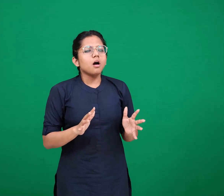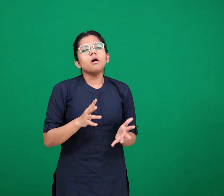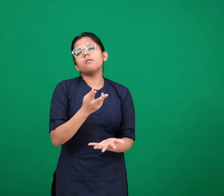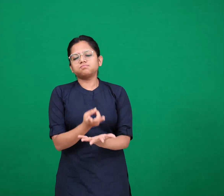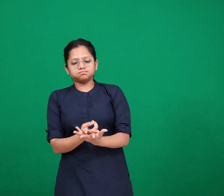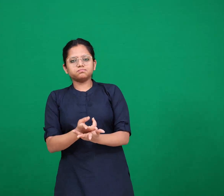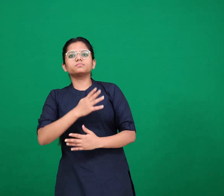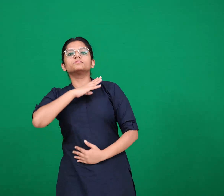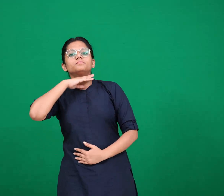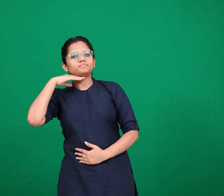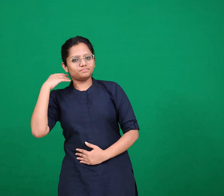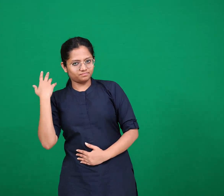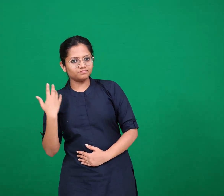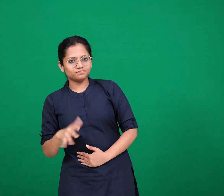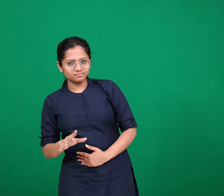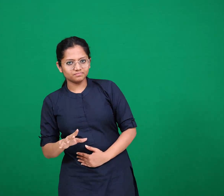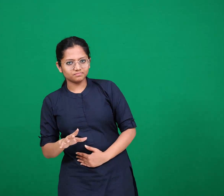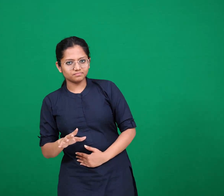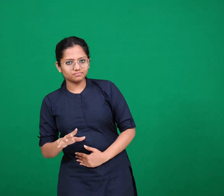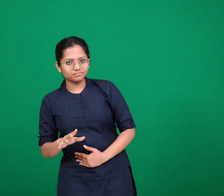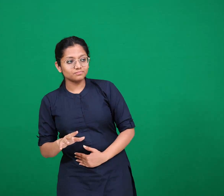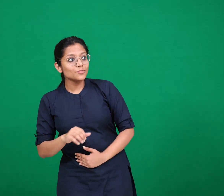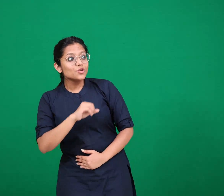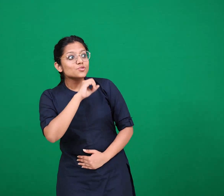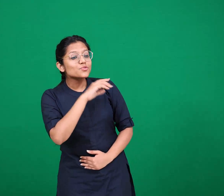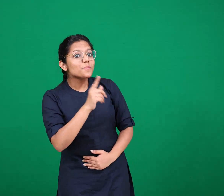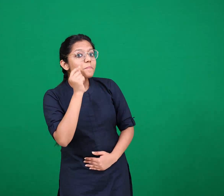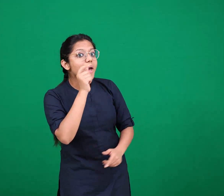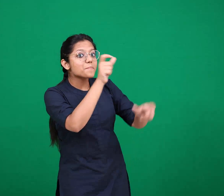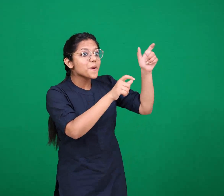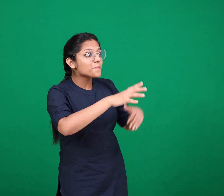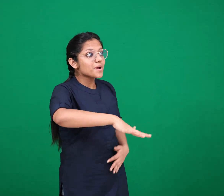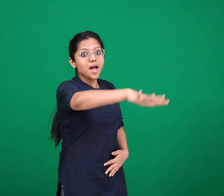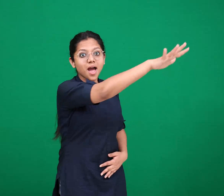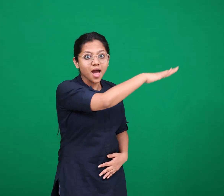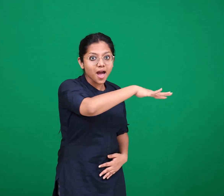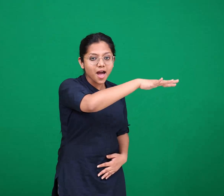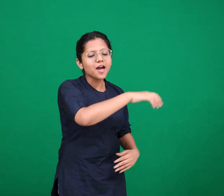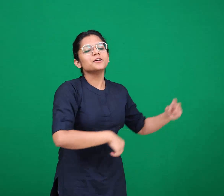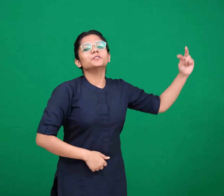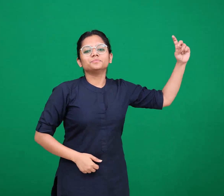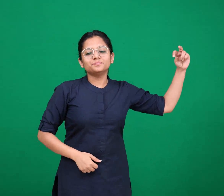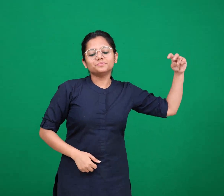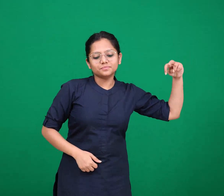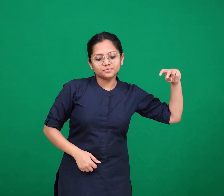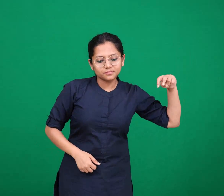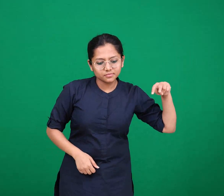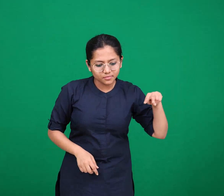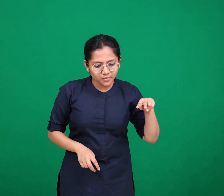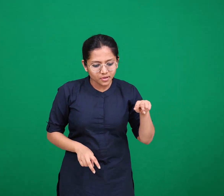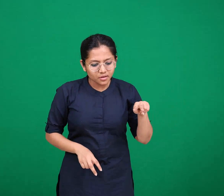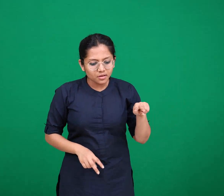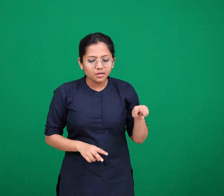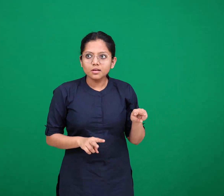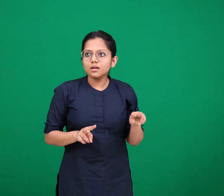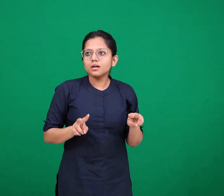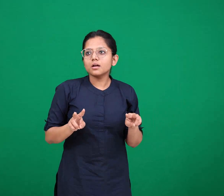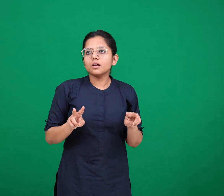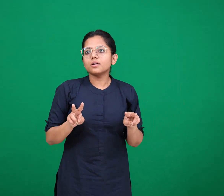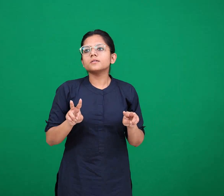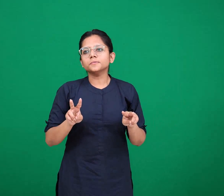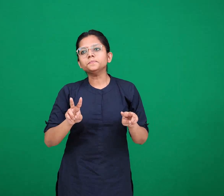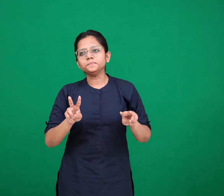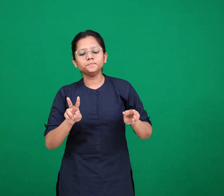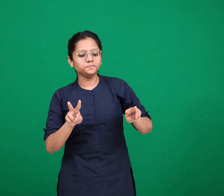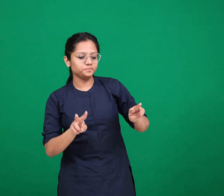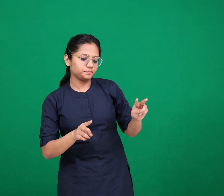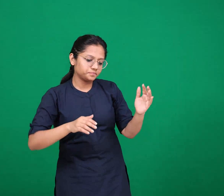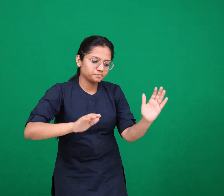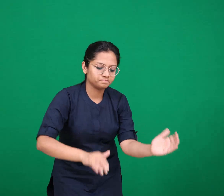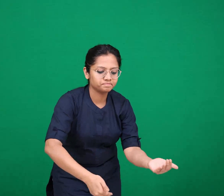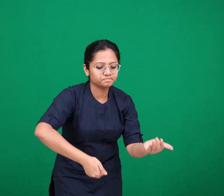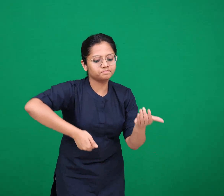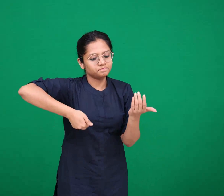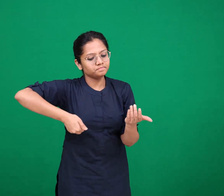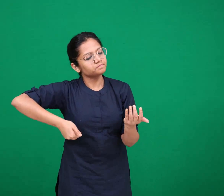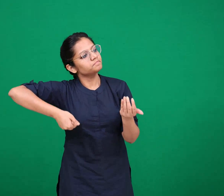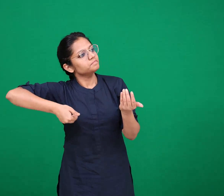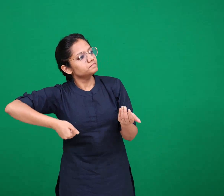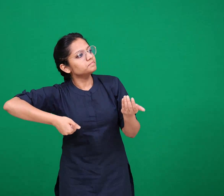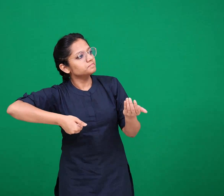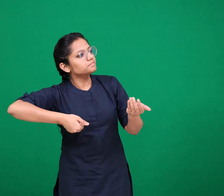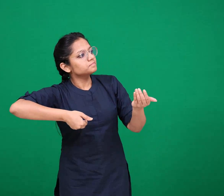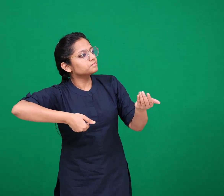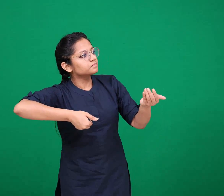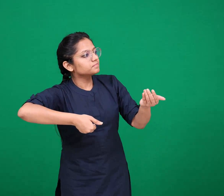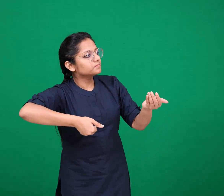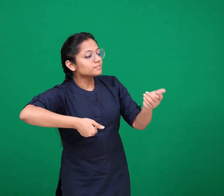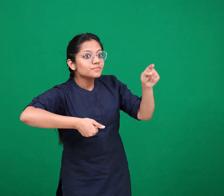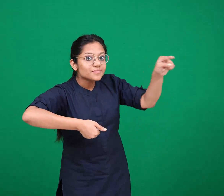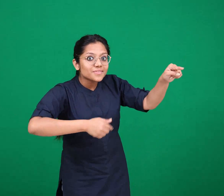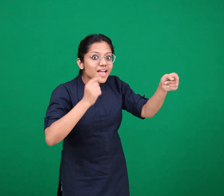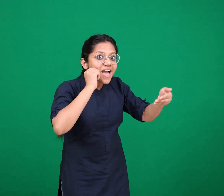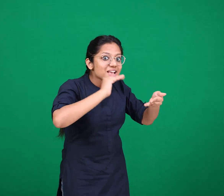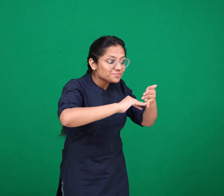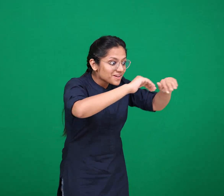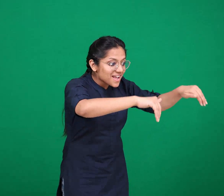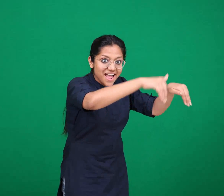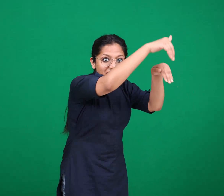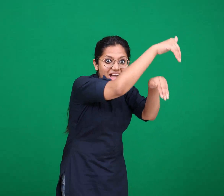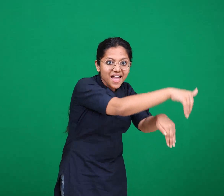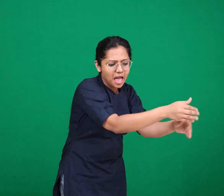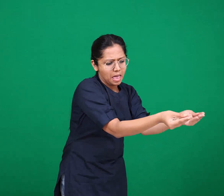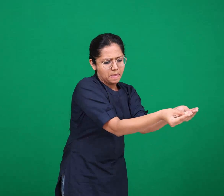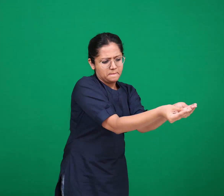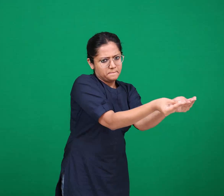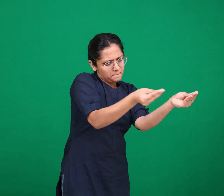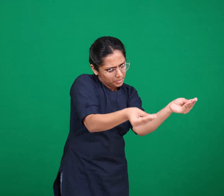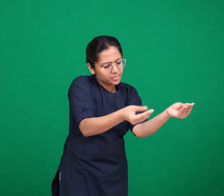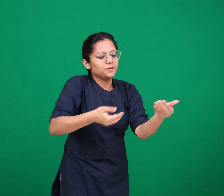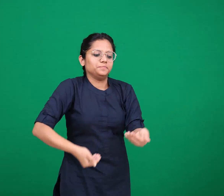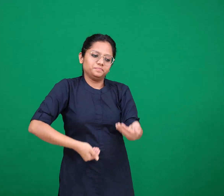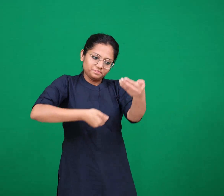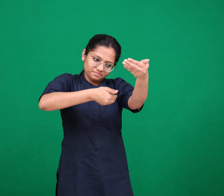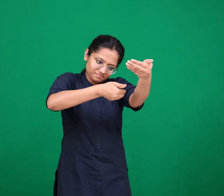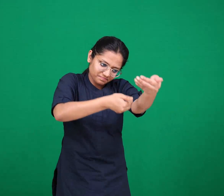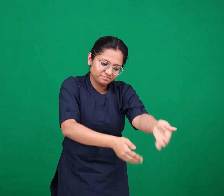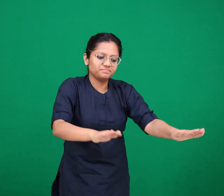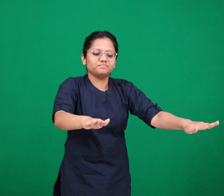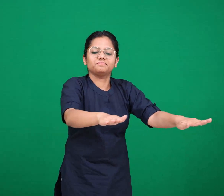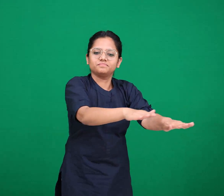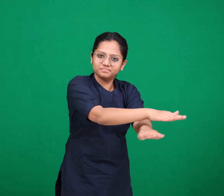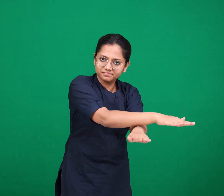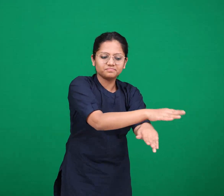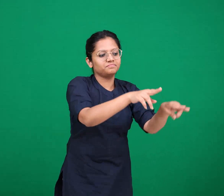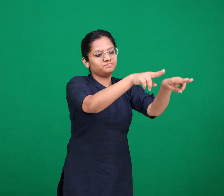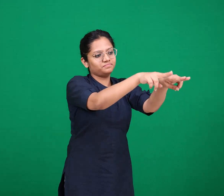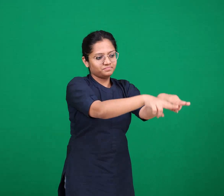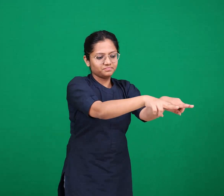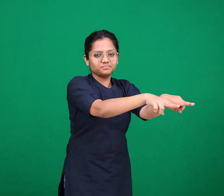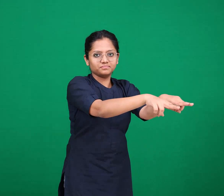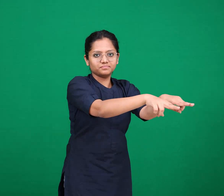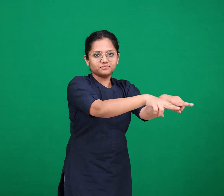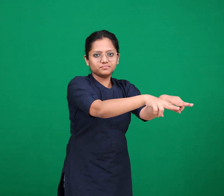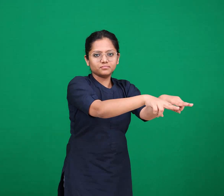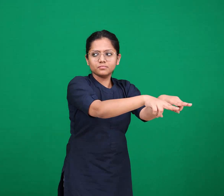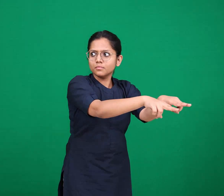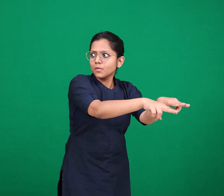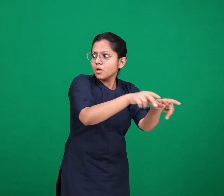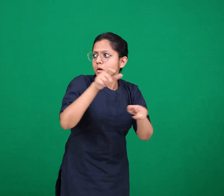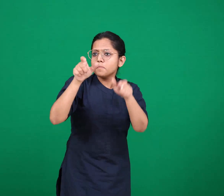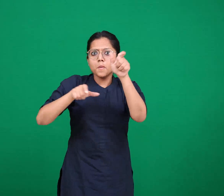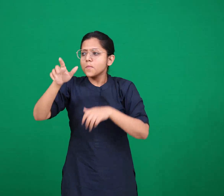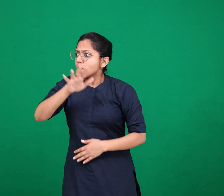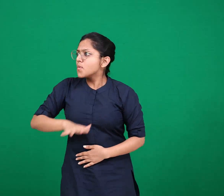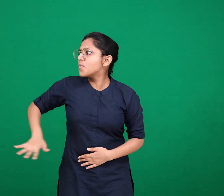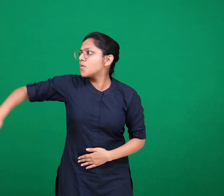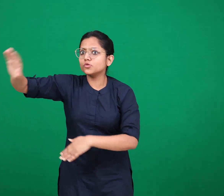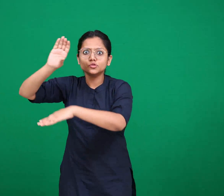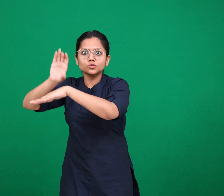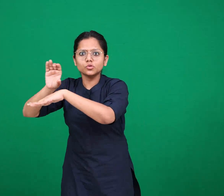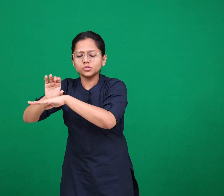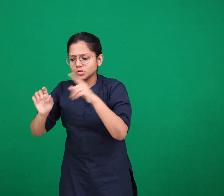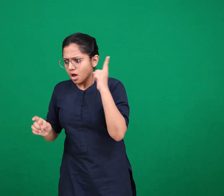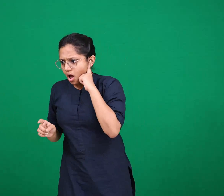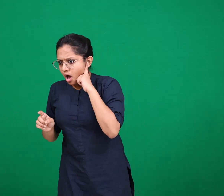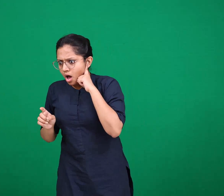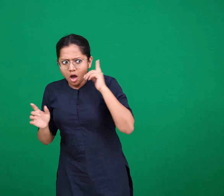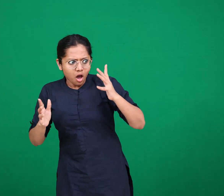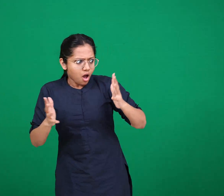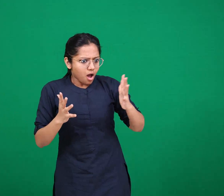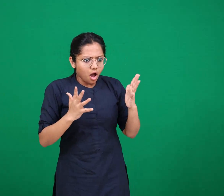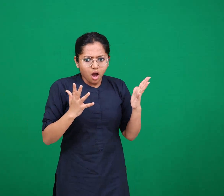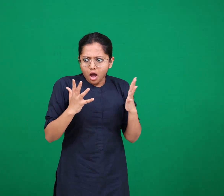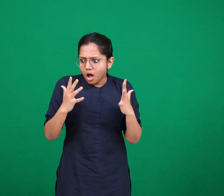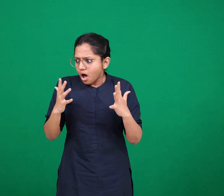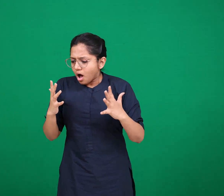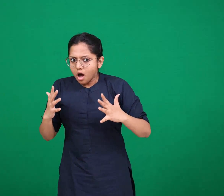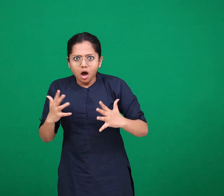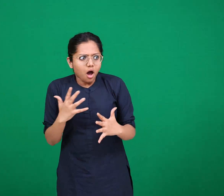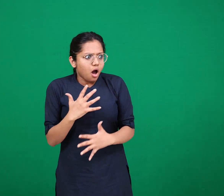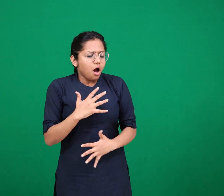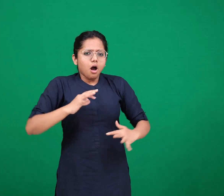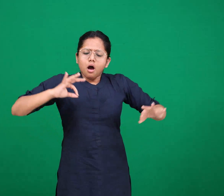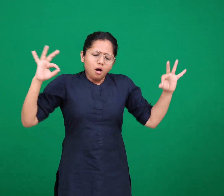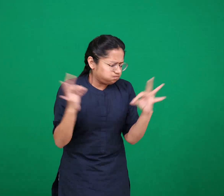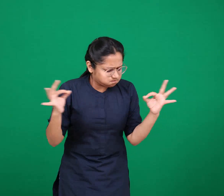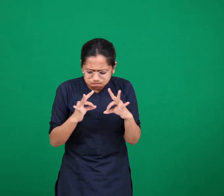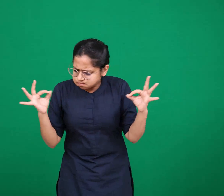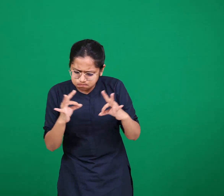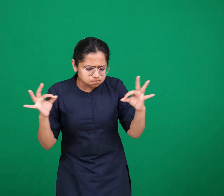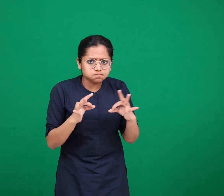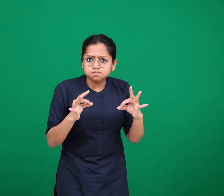Then the young men came in and, finding her dead, carried her out and buried her beside her husband.